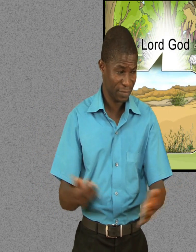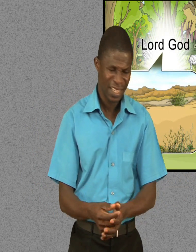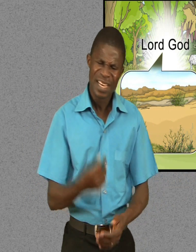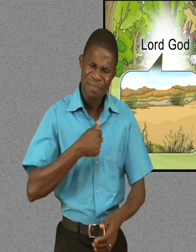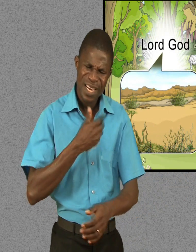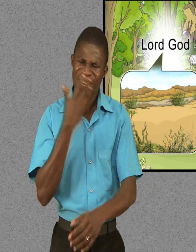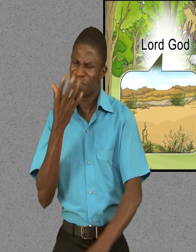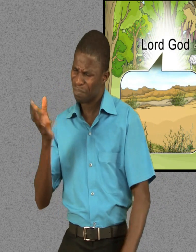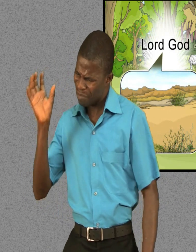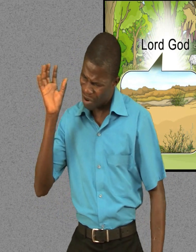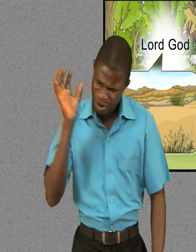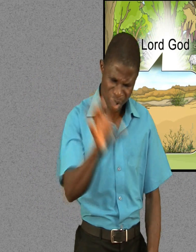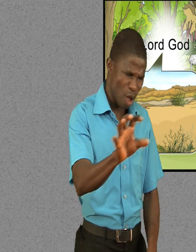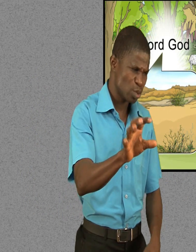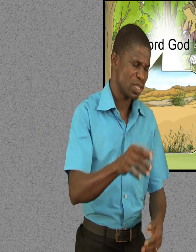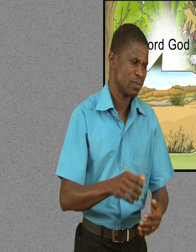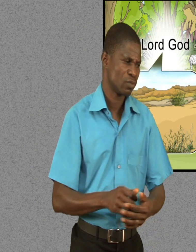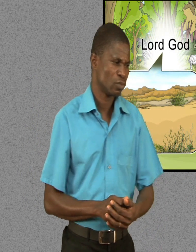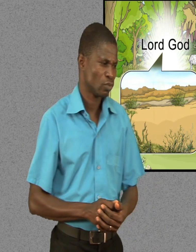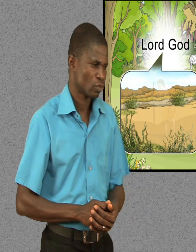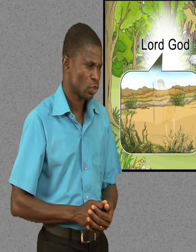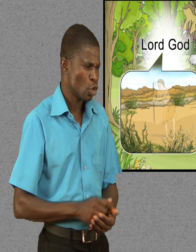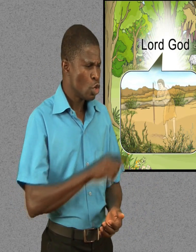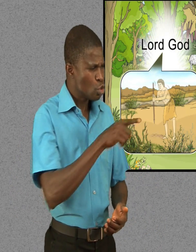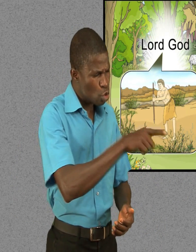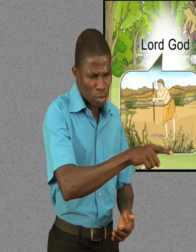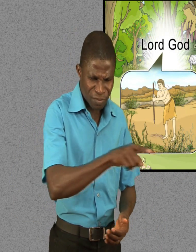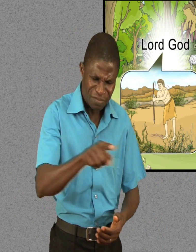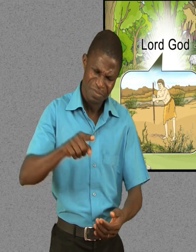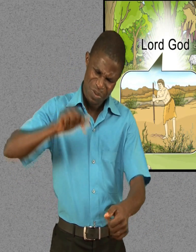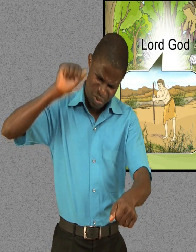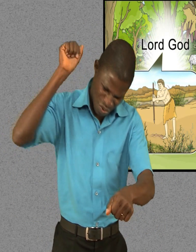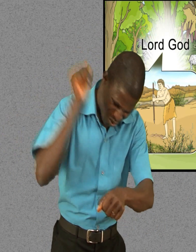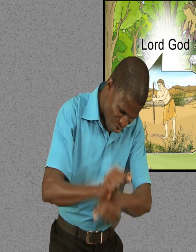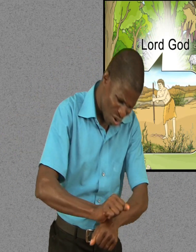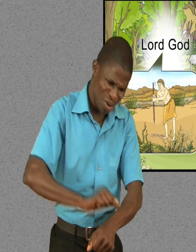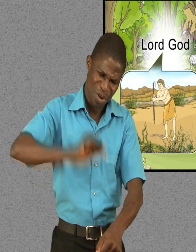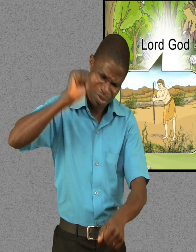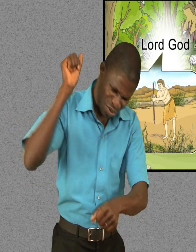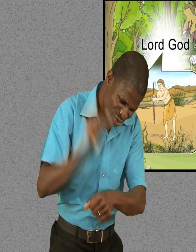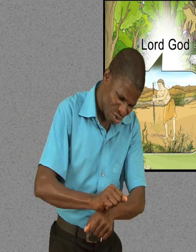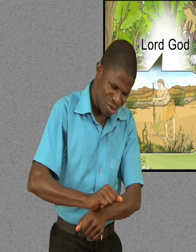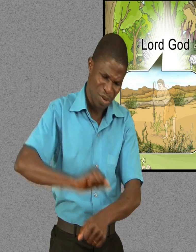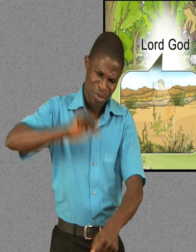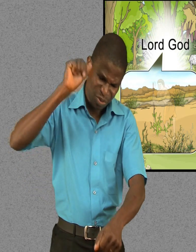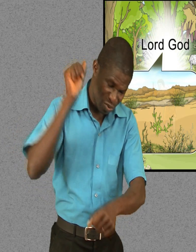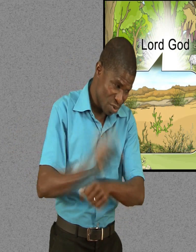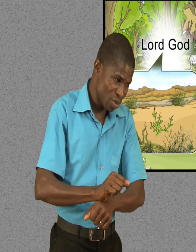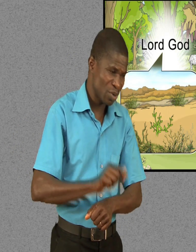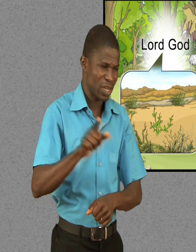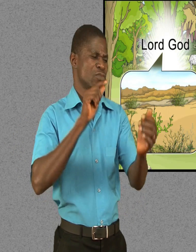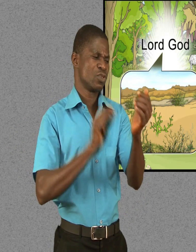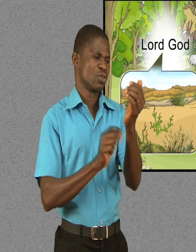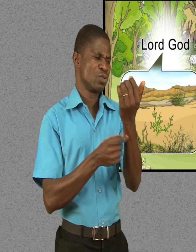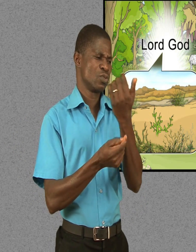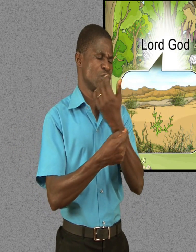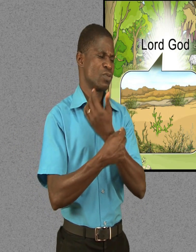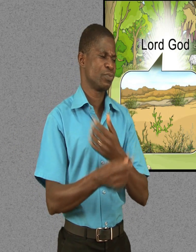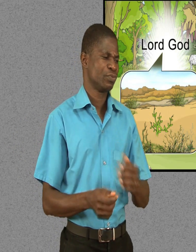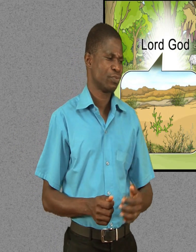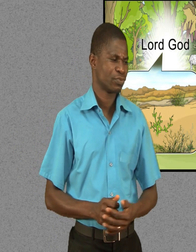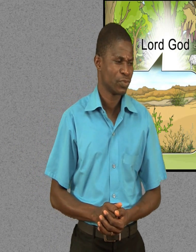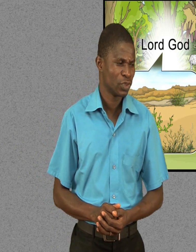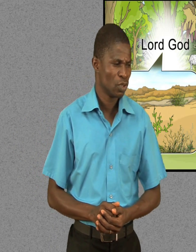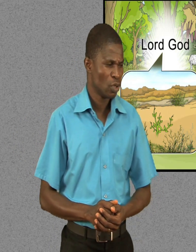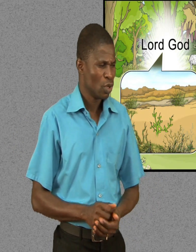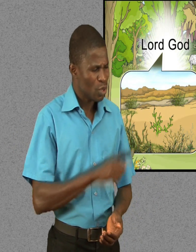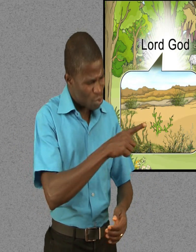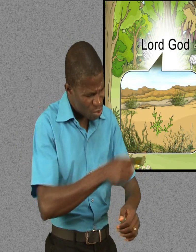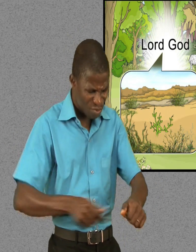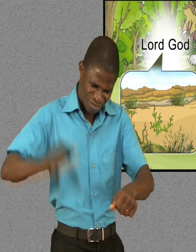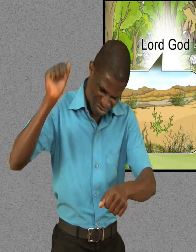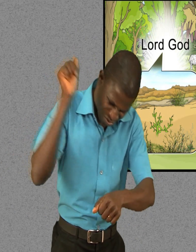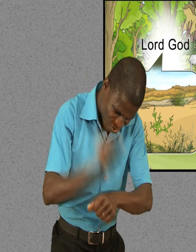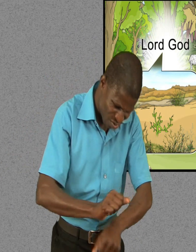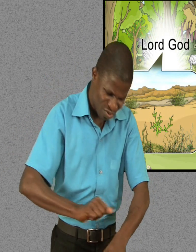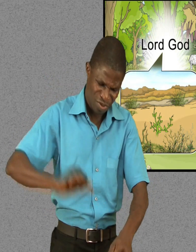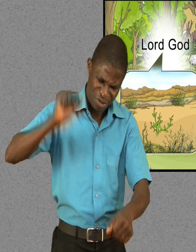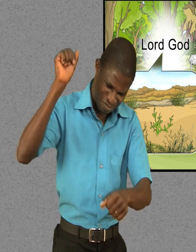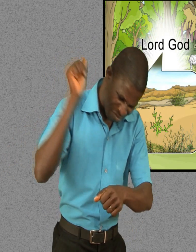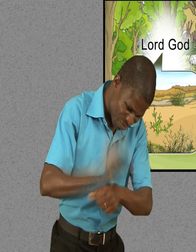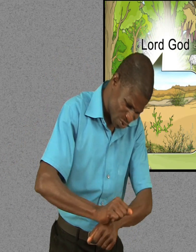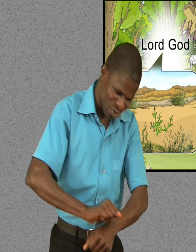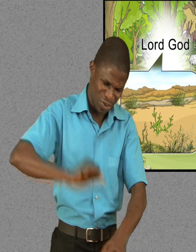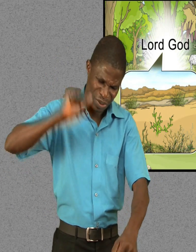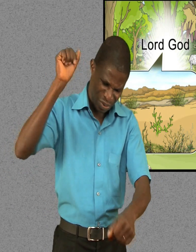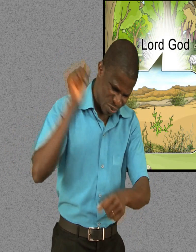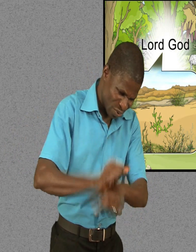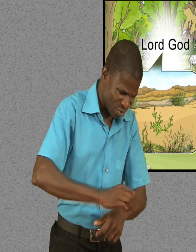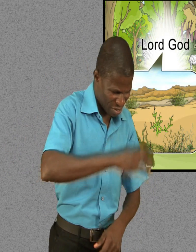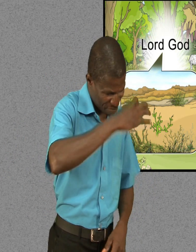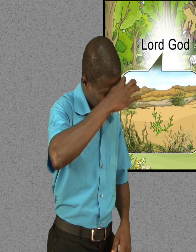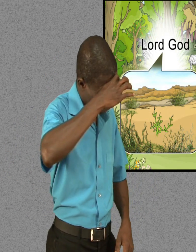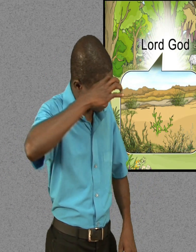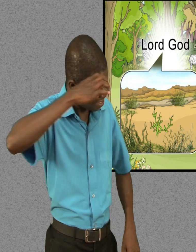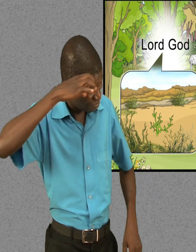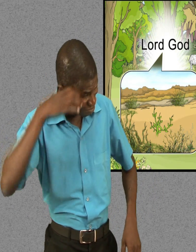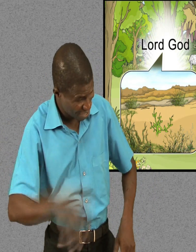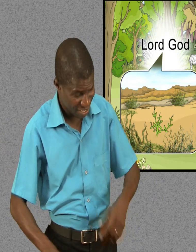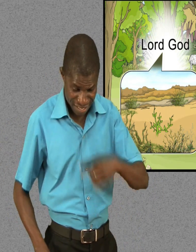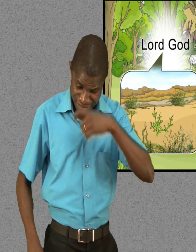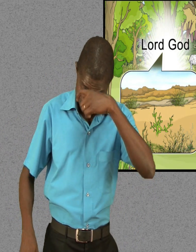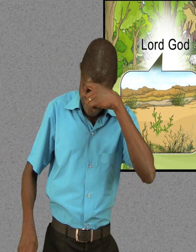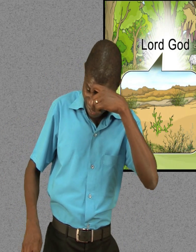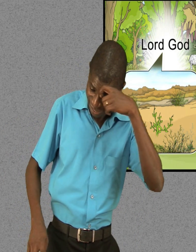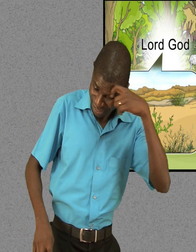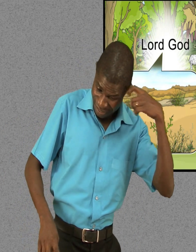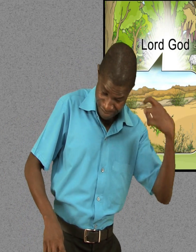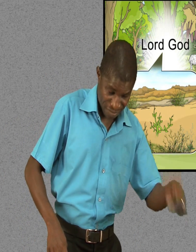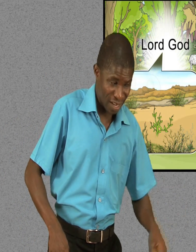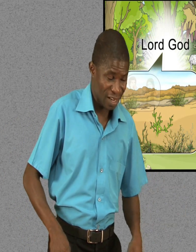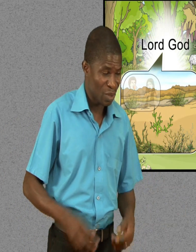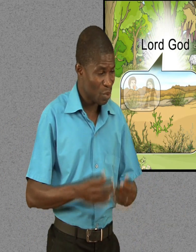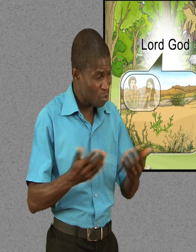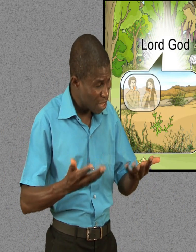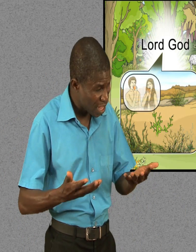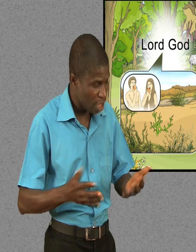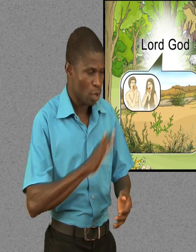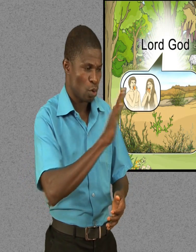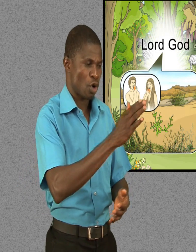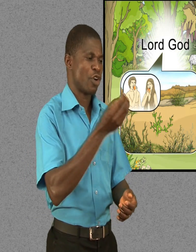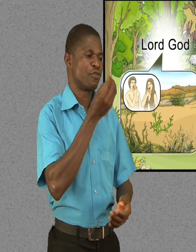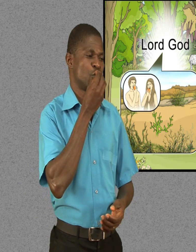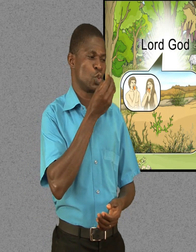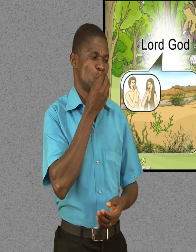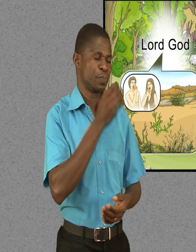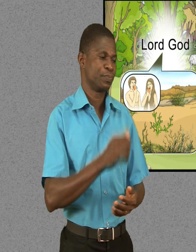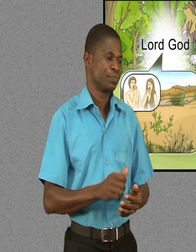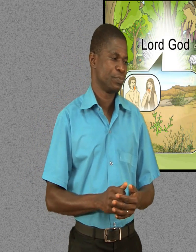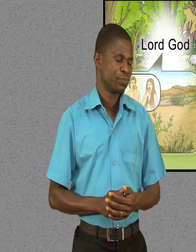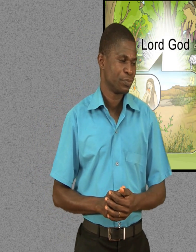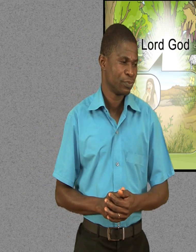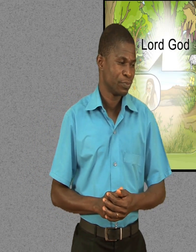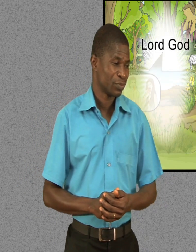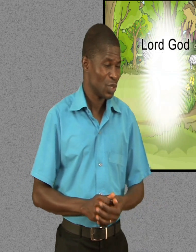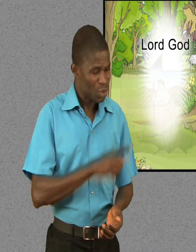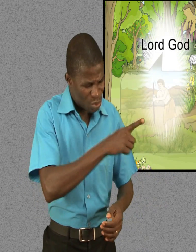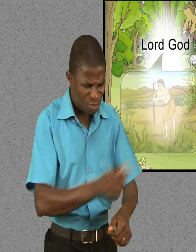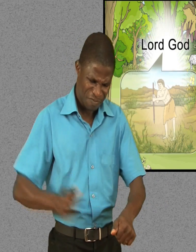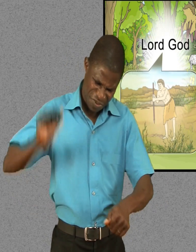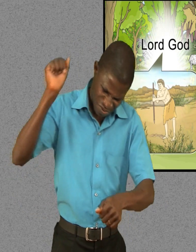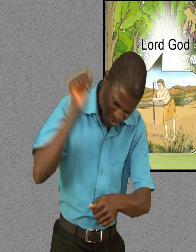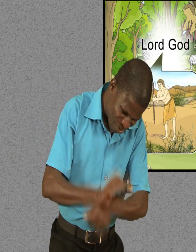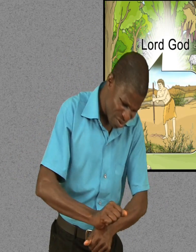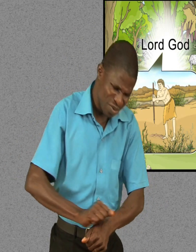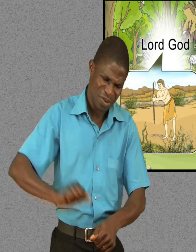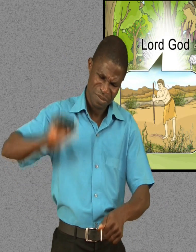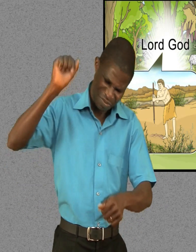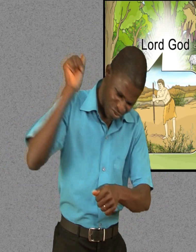through toil you will eat of it all the days of your life. Both thorns and thistles it will yield for you, and you will eat the plants of the field.